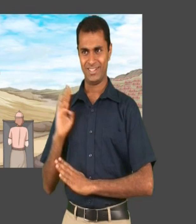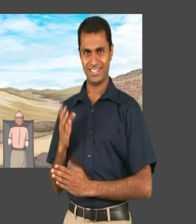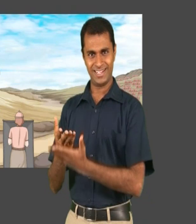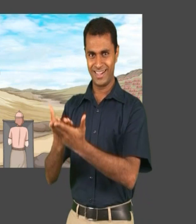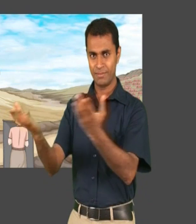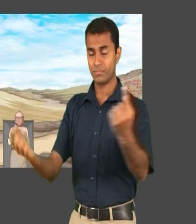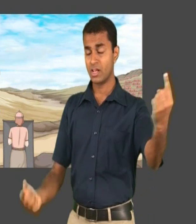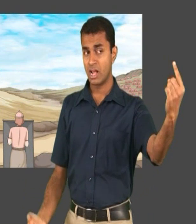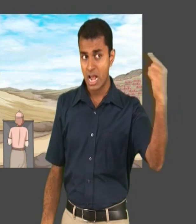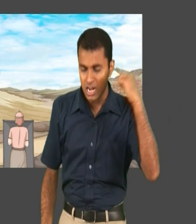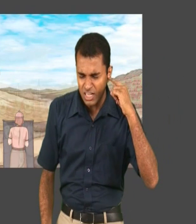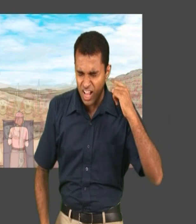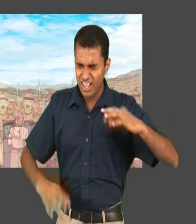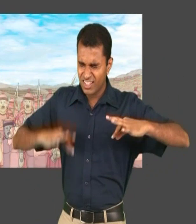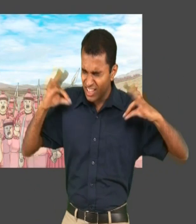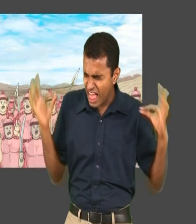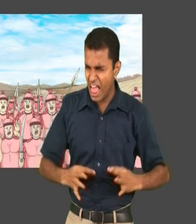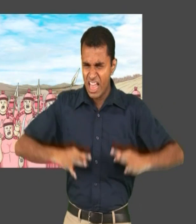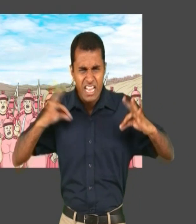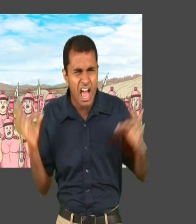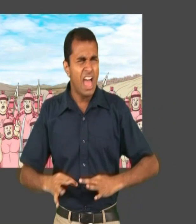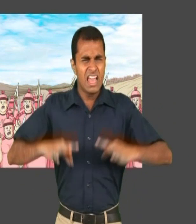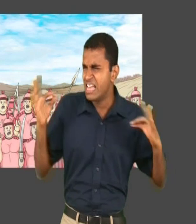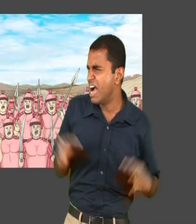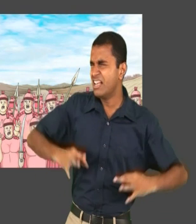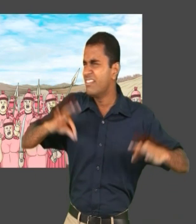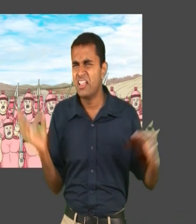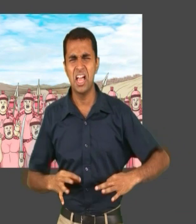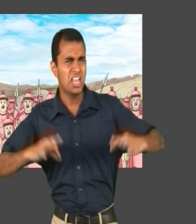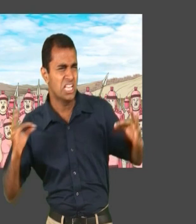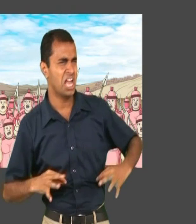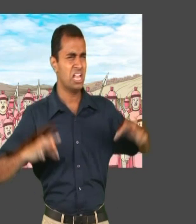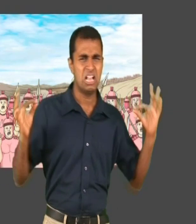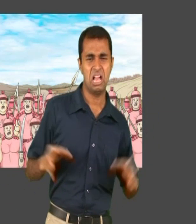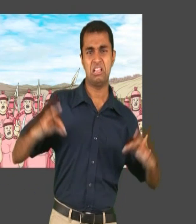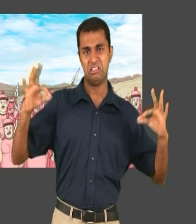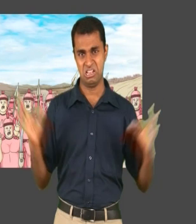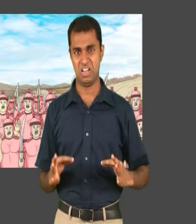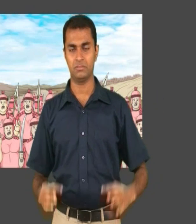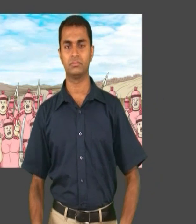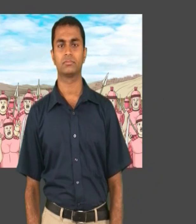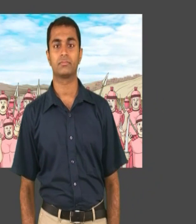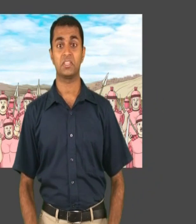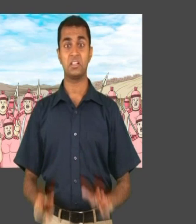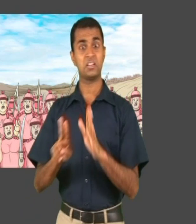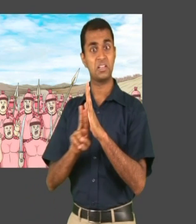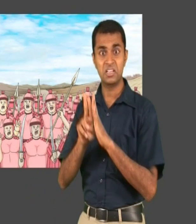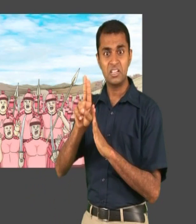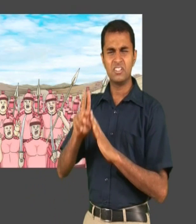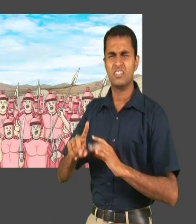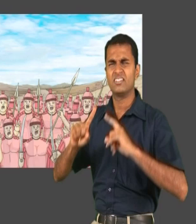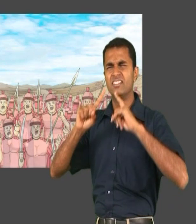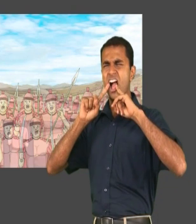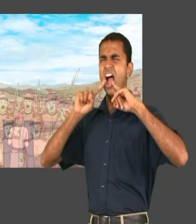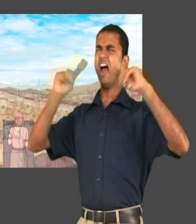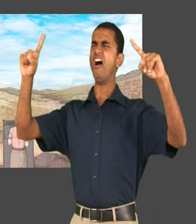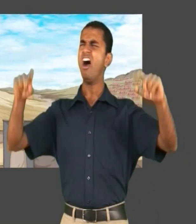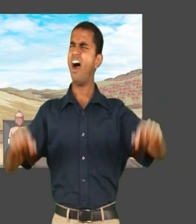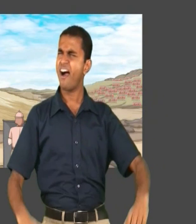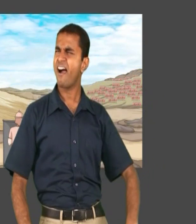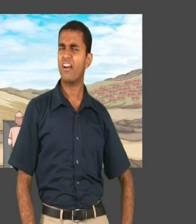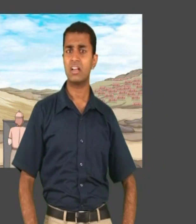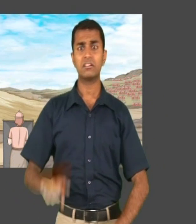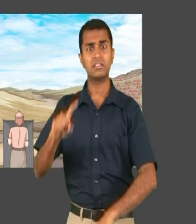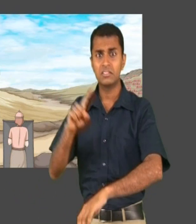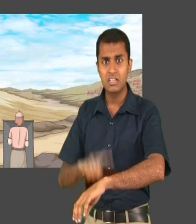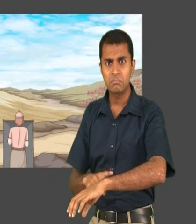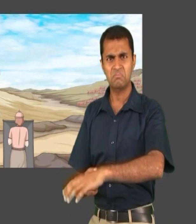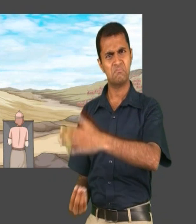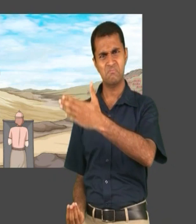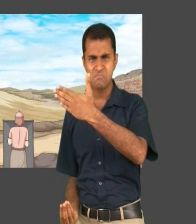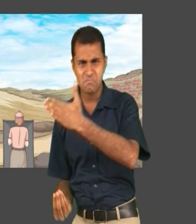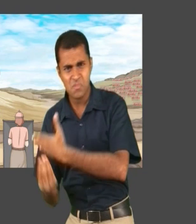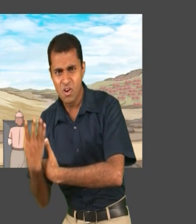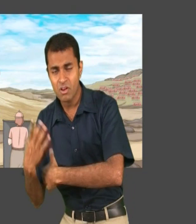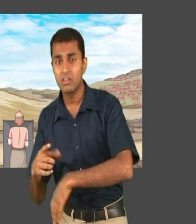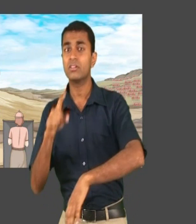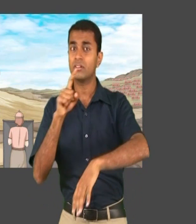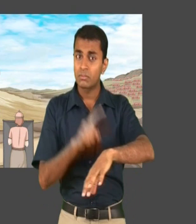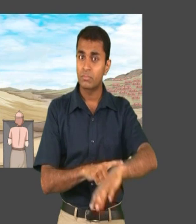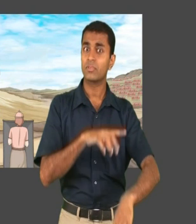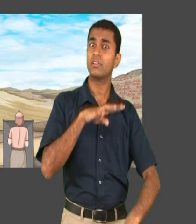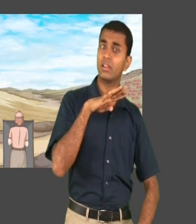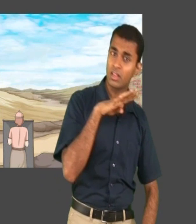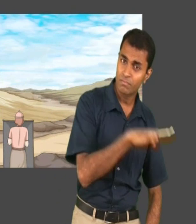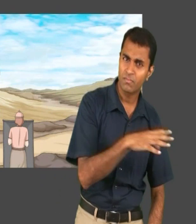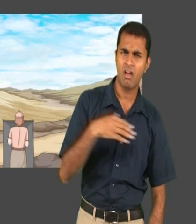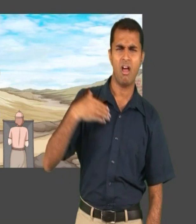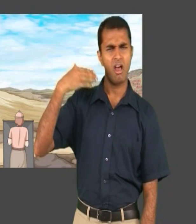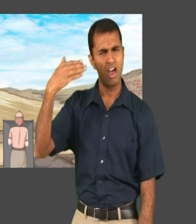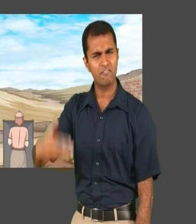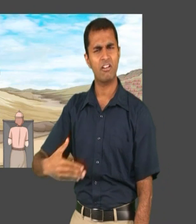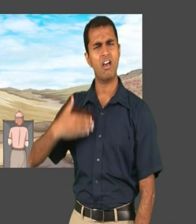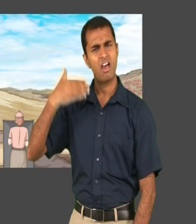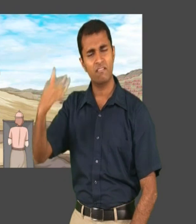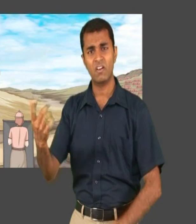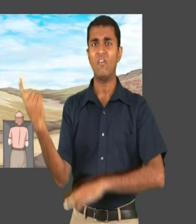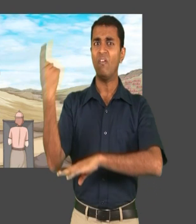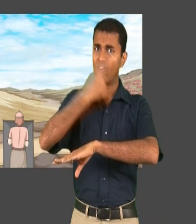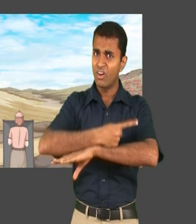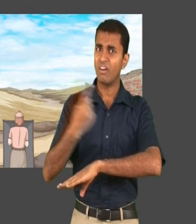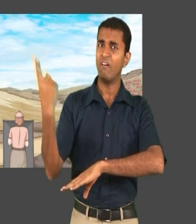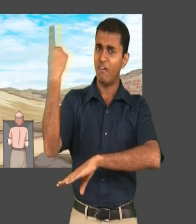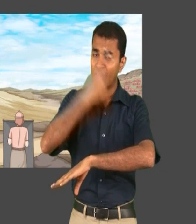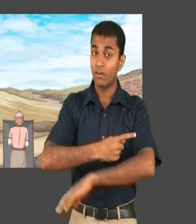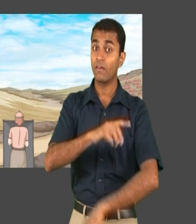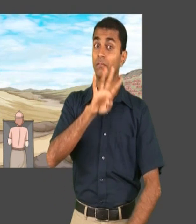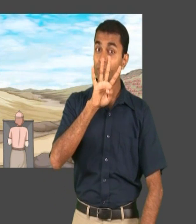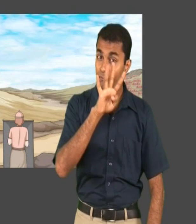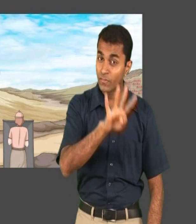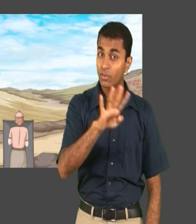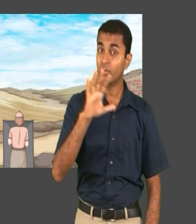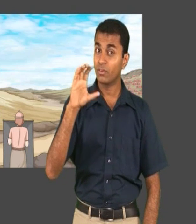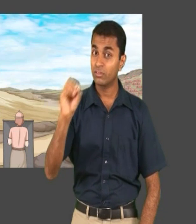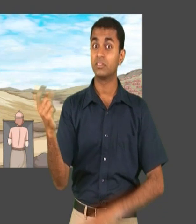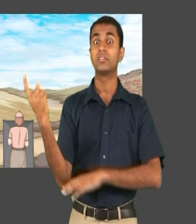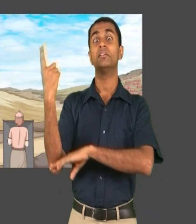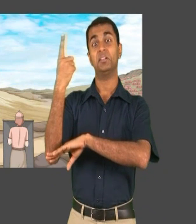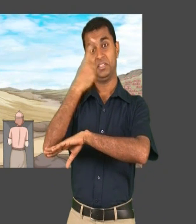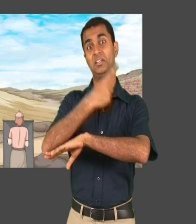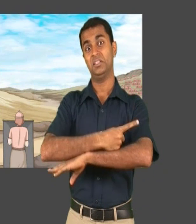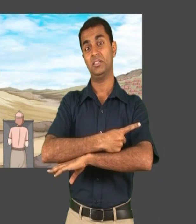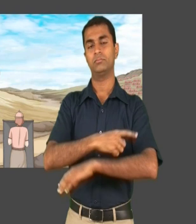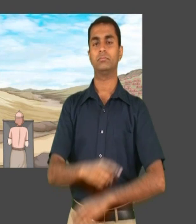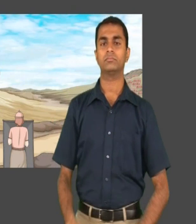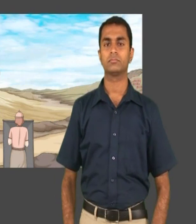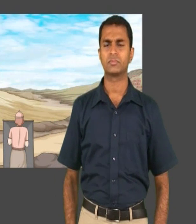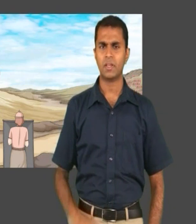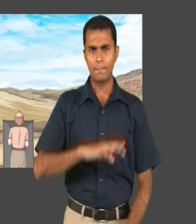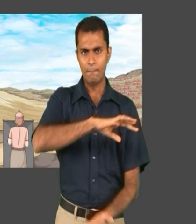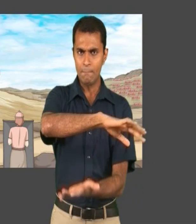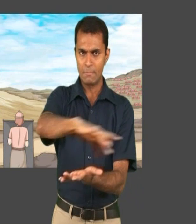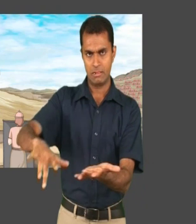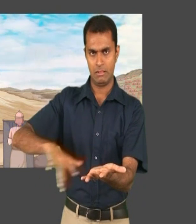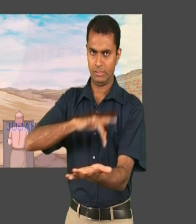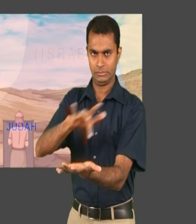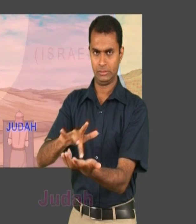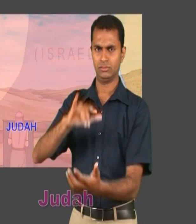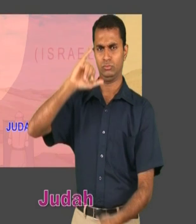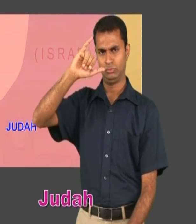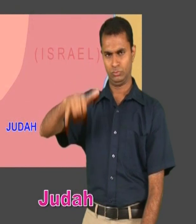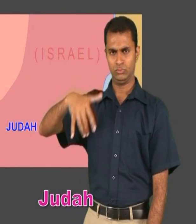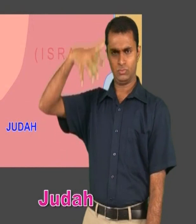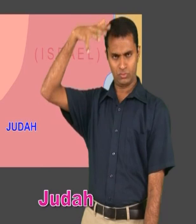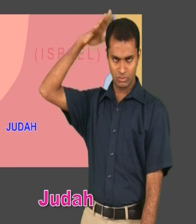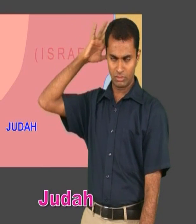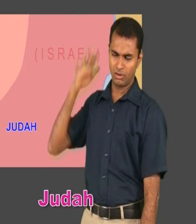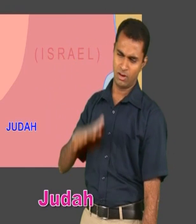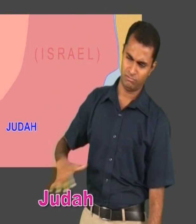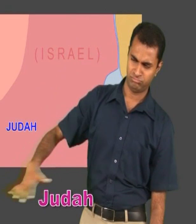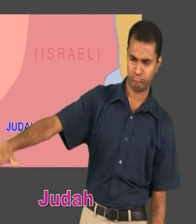On hearing the words of the Philistine, Saul and all the Israelites were dismayed and greatly afraid.